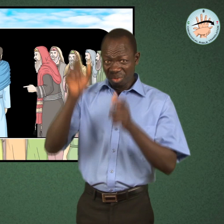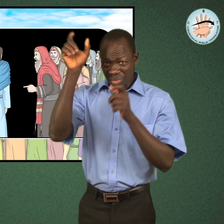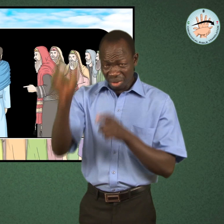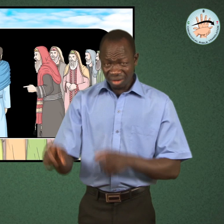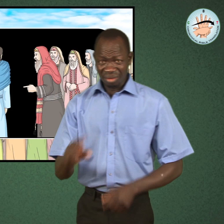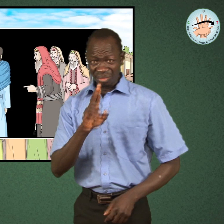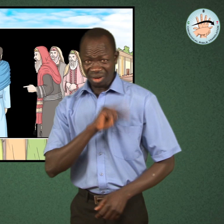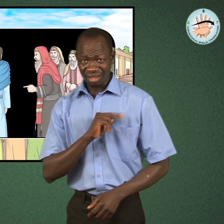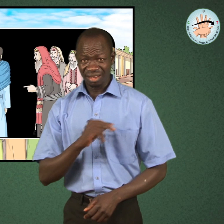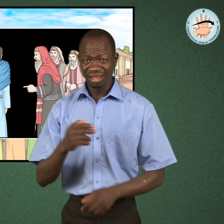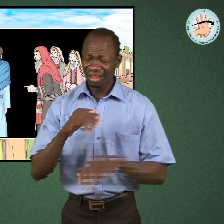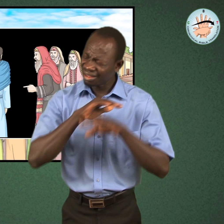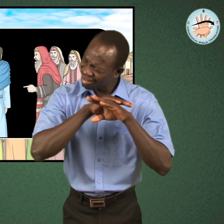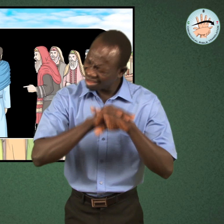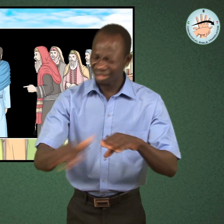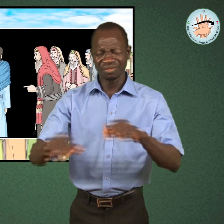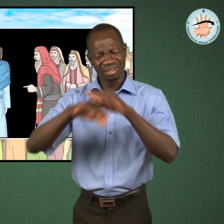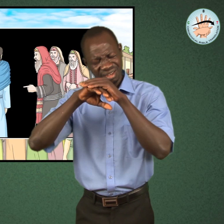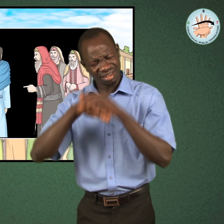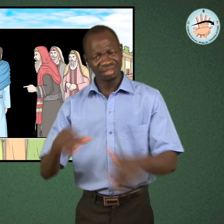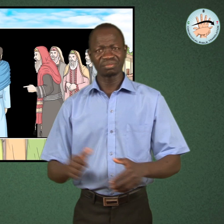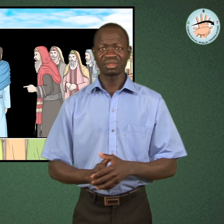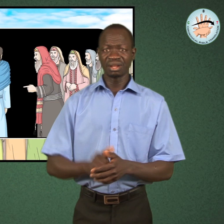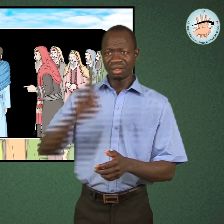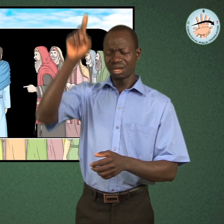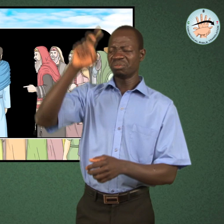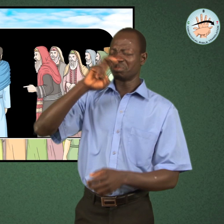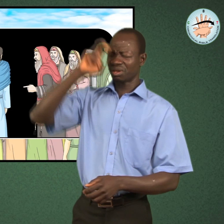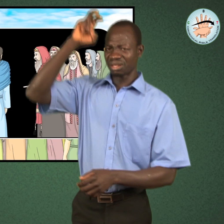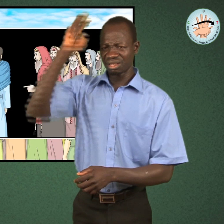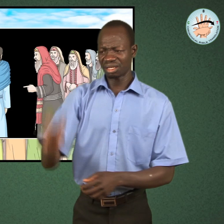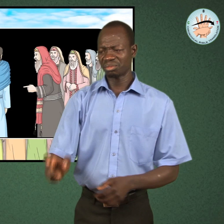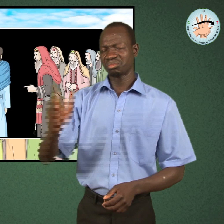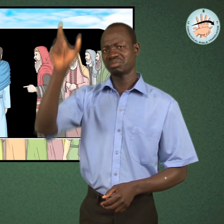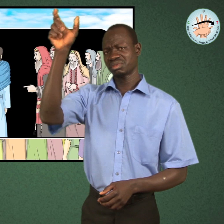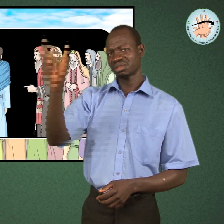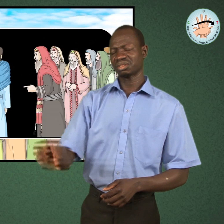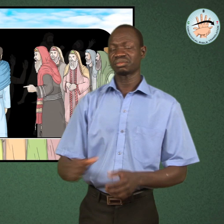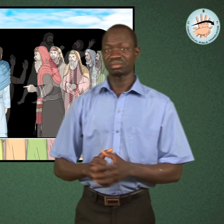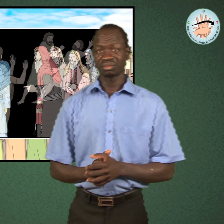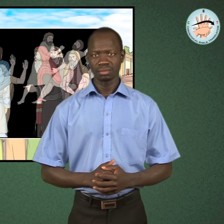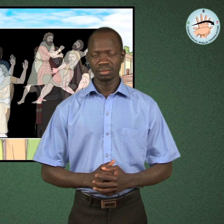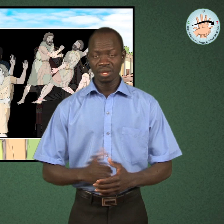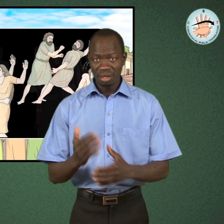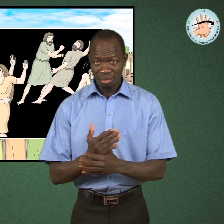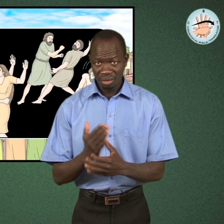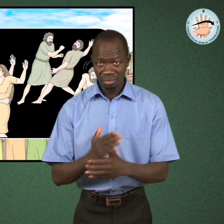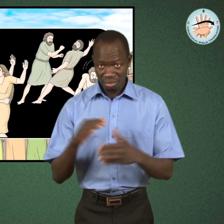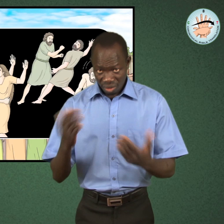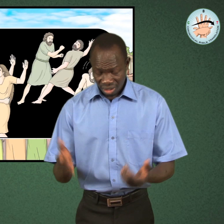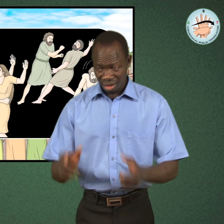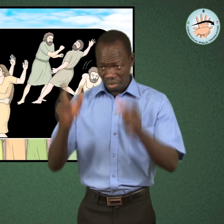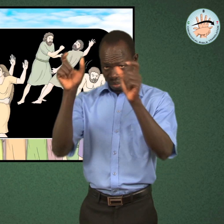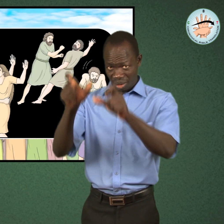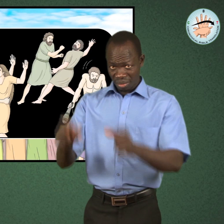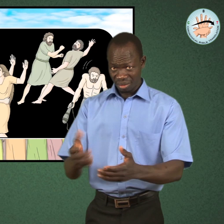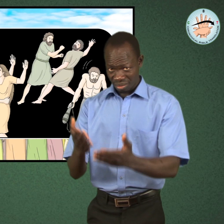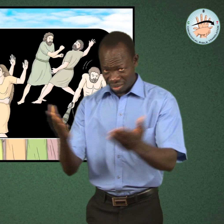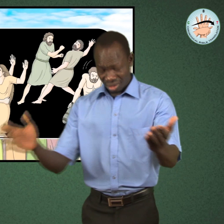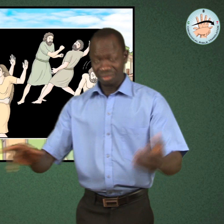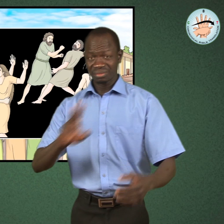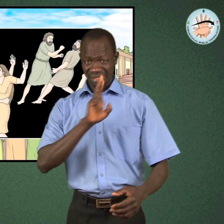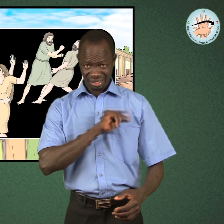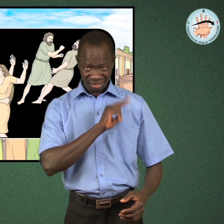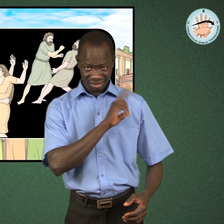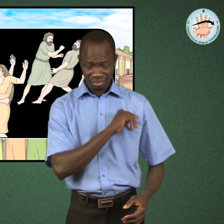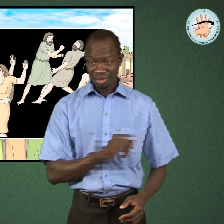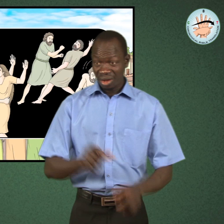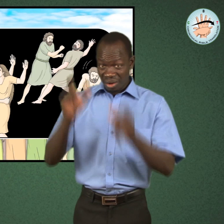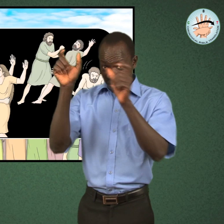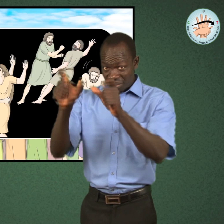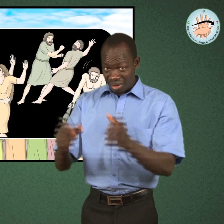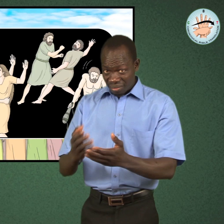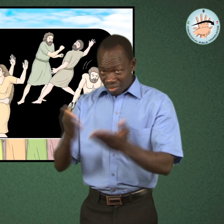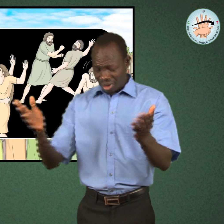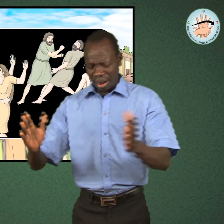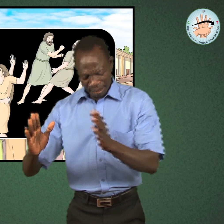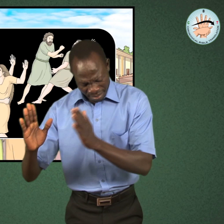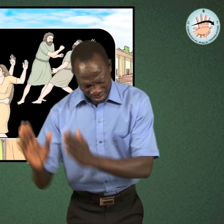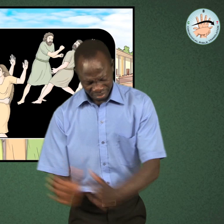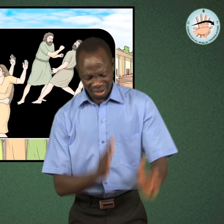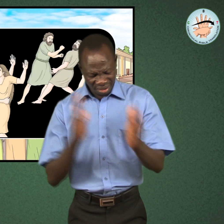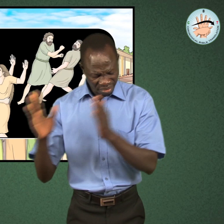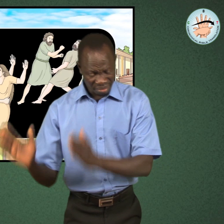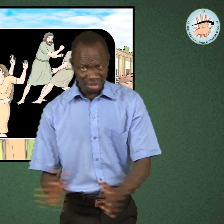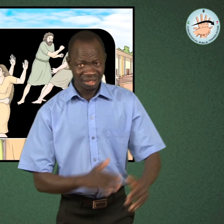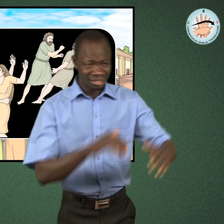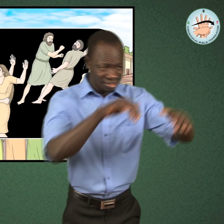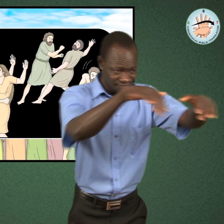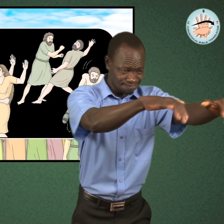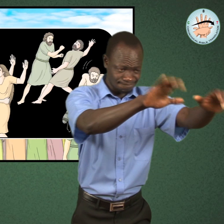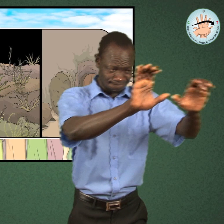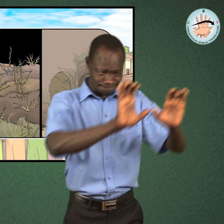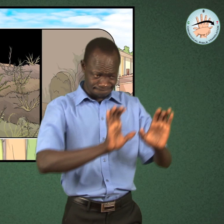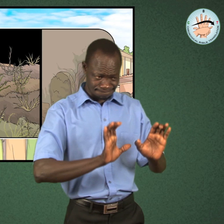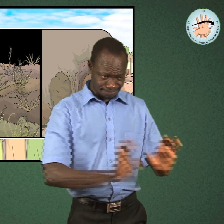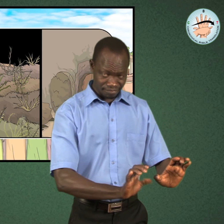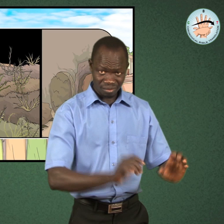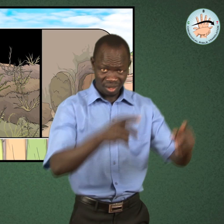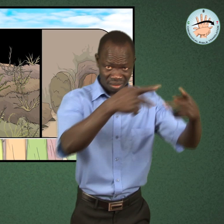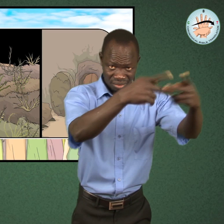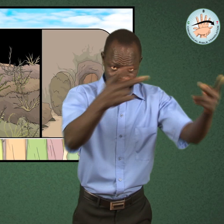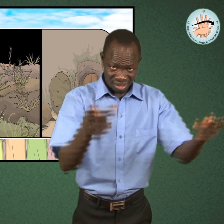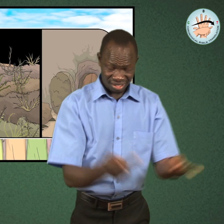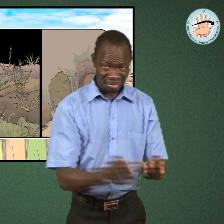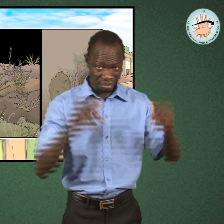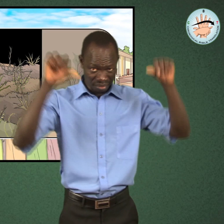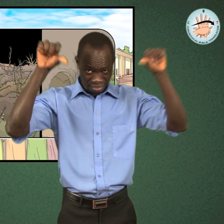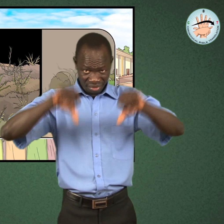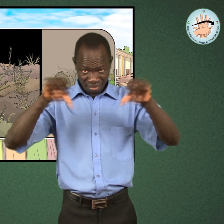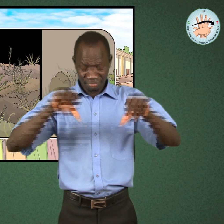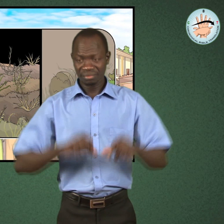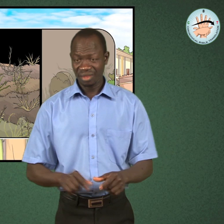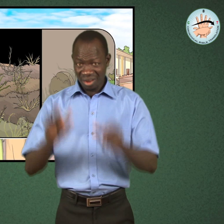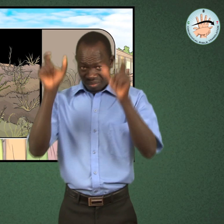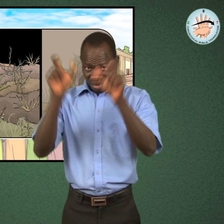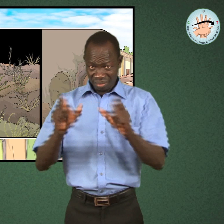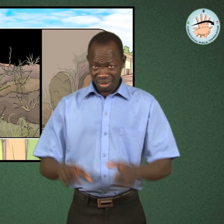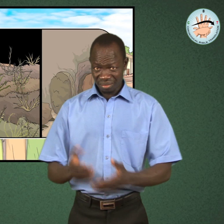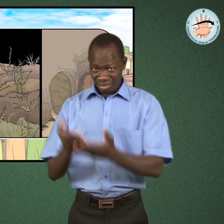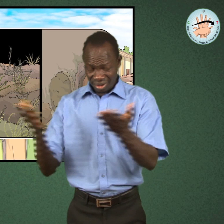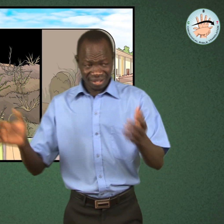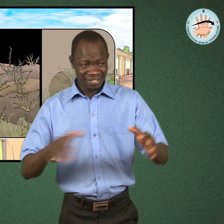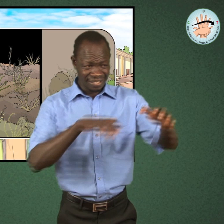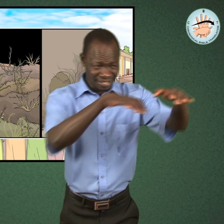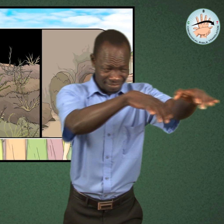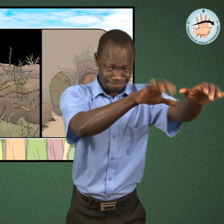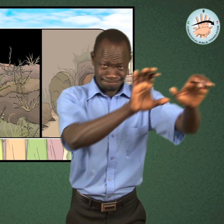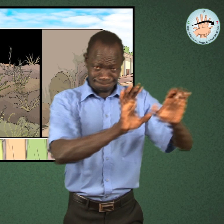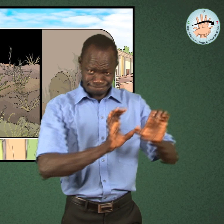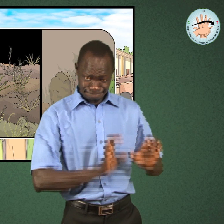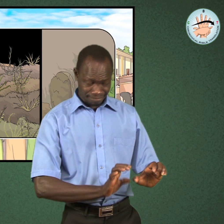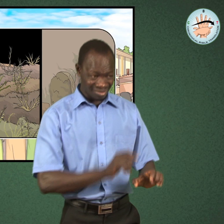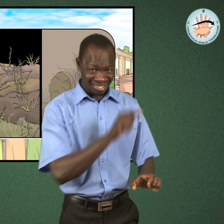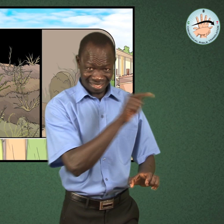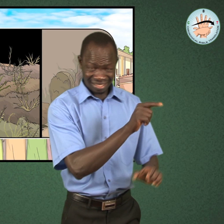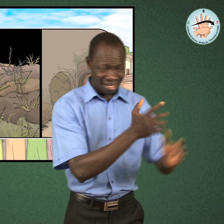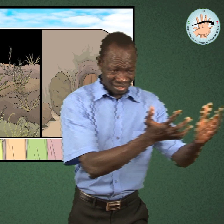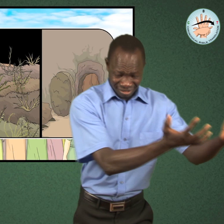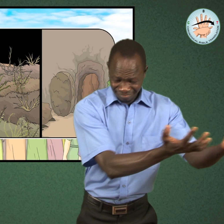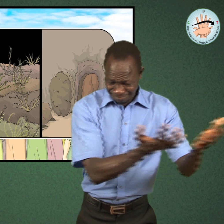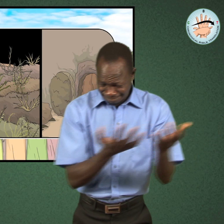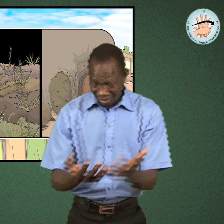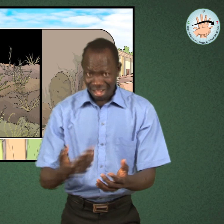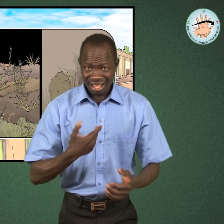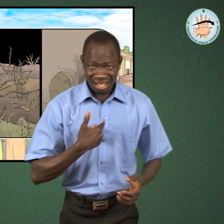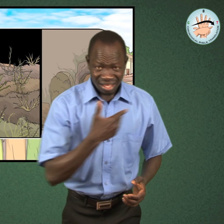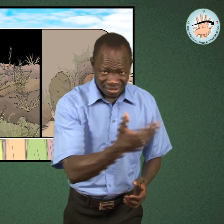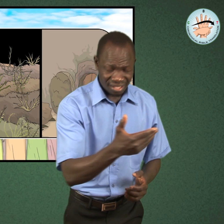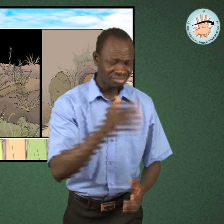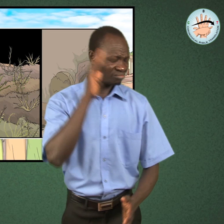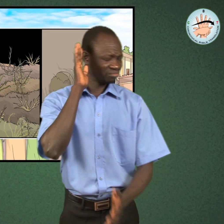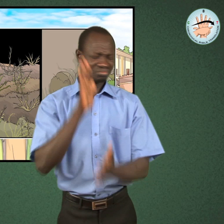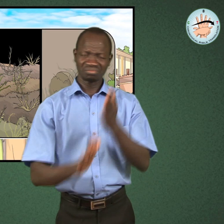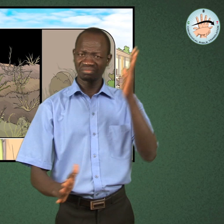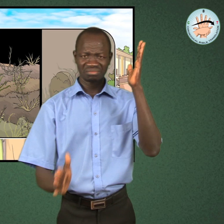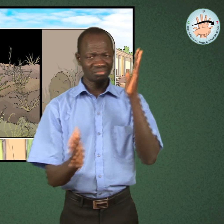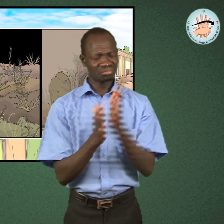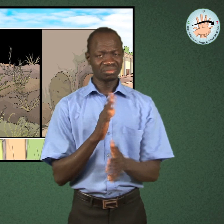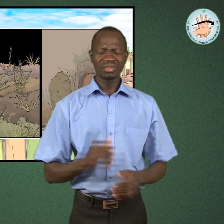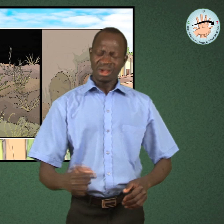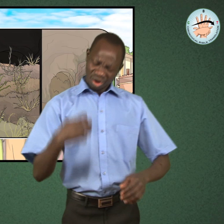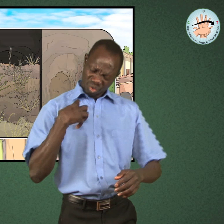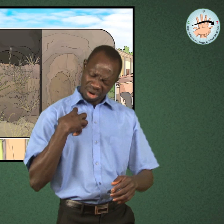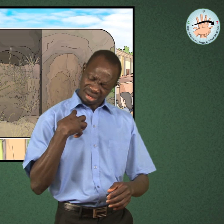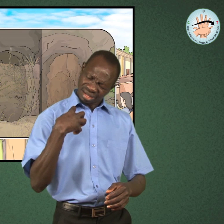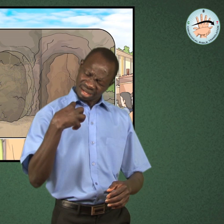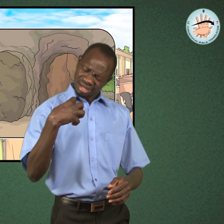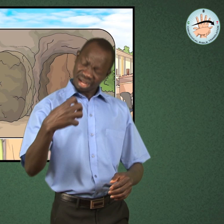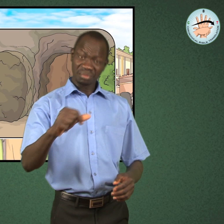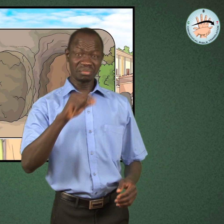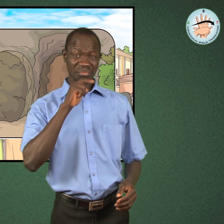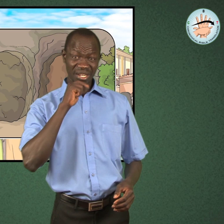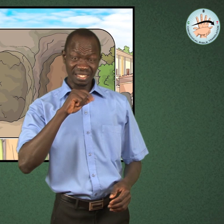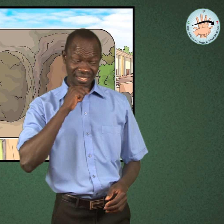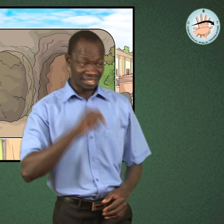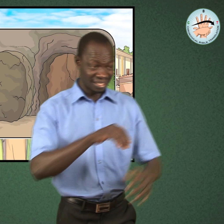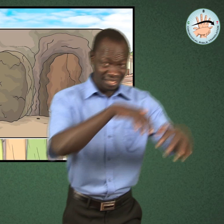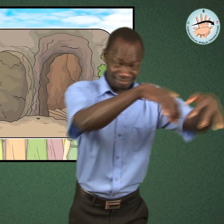He was stricken for the transgression of My people.